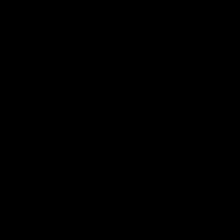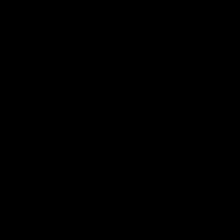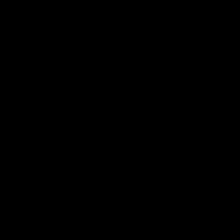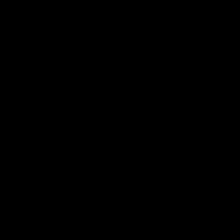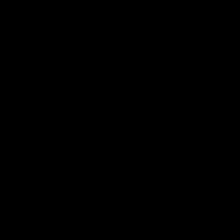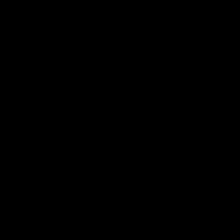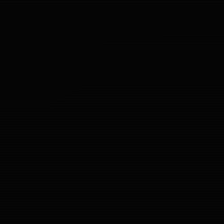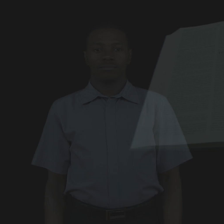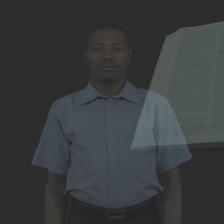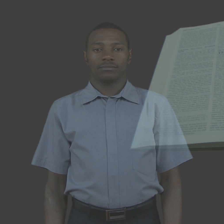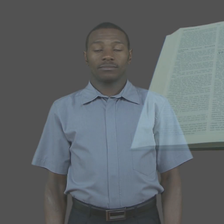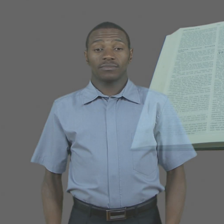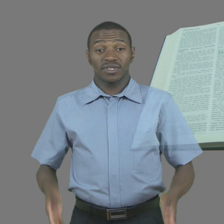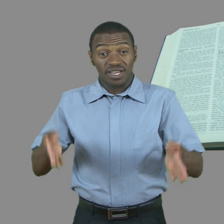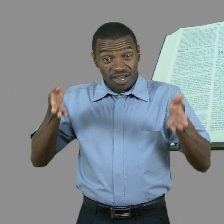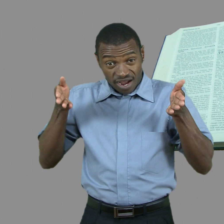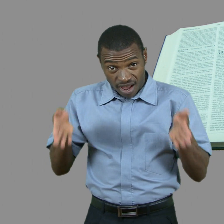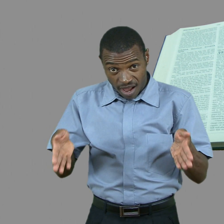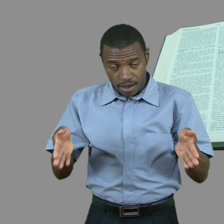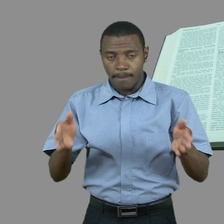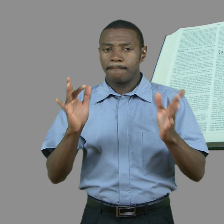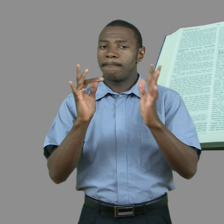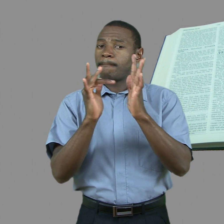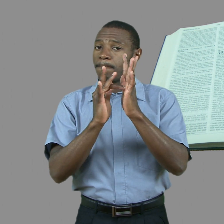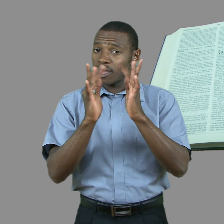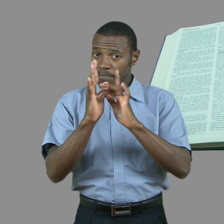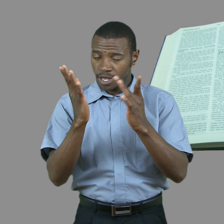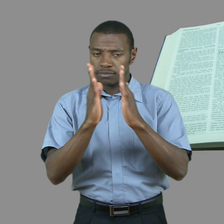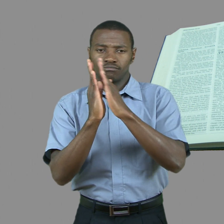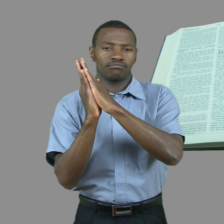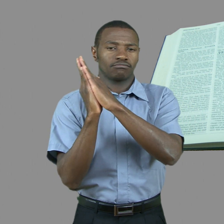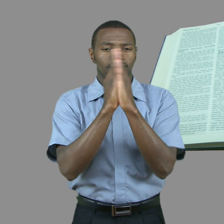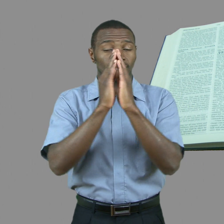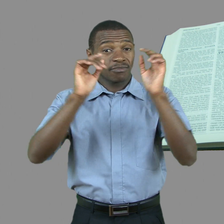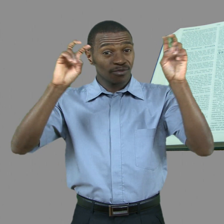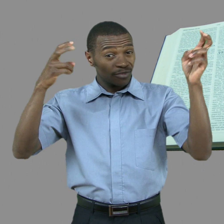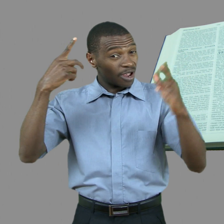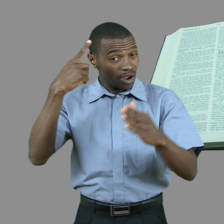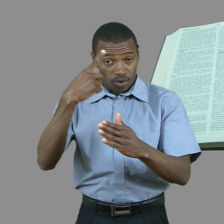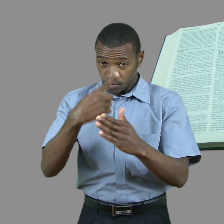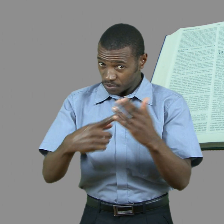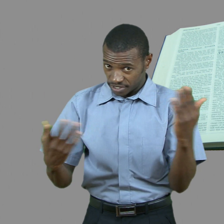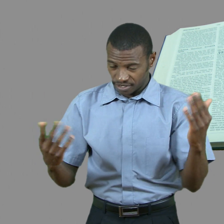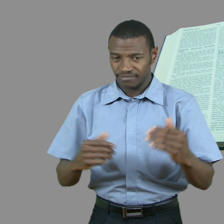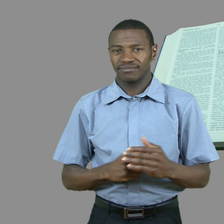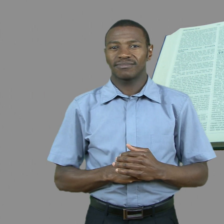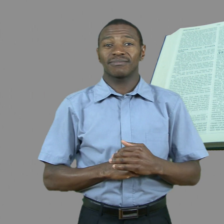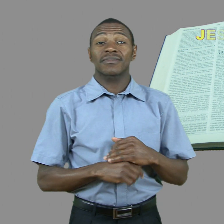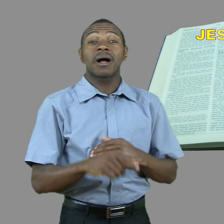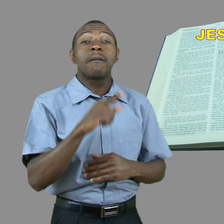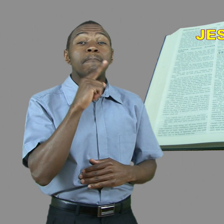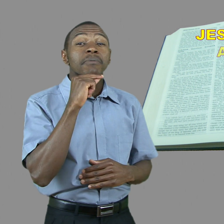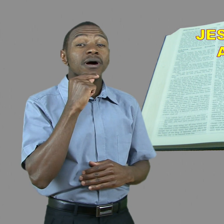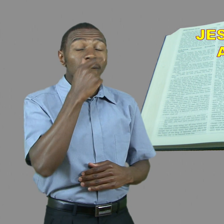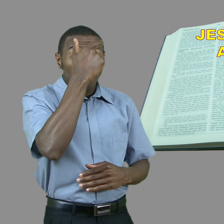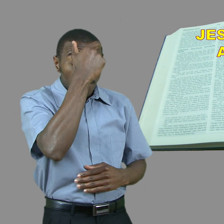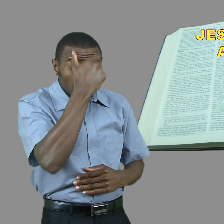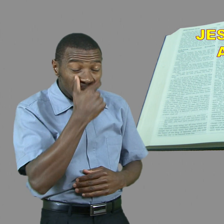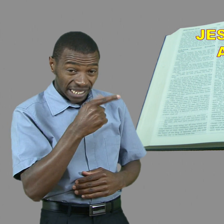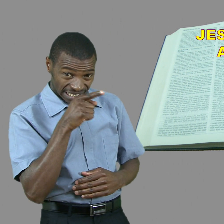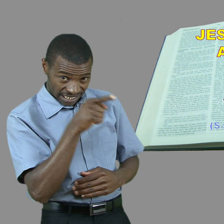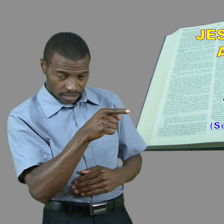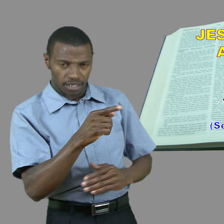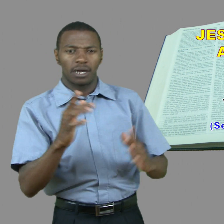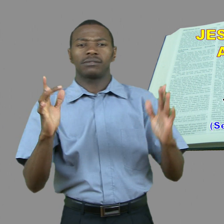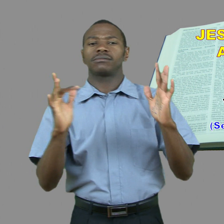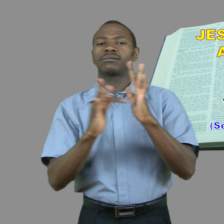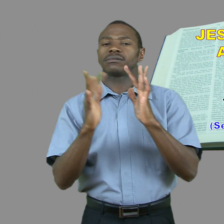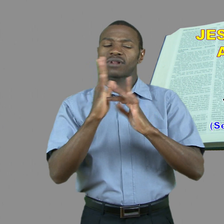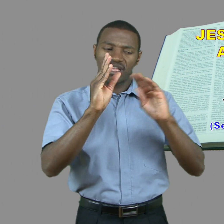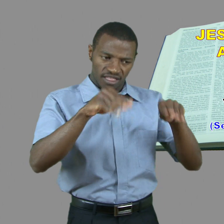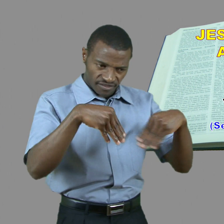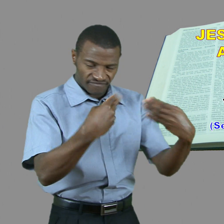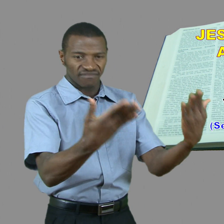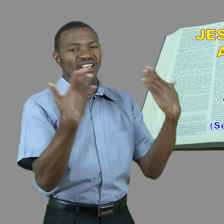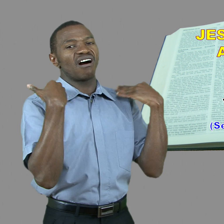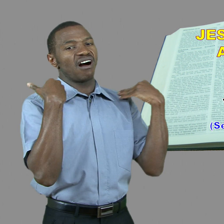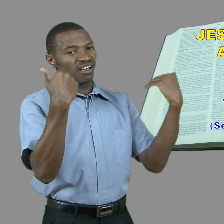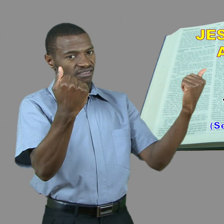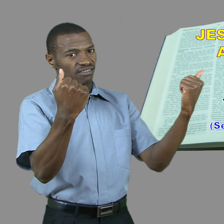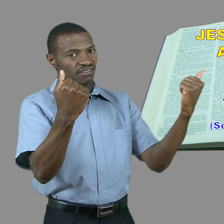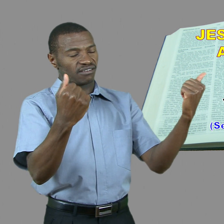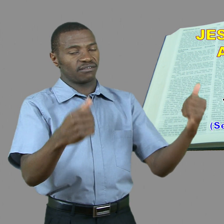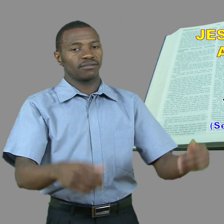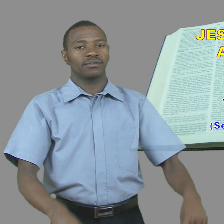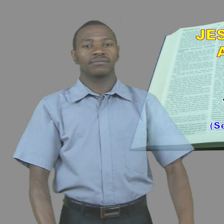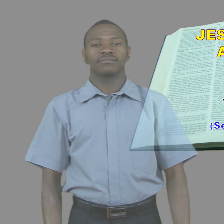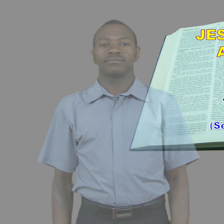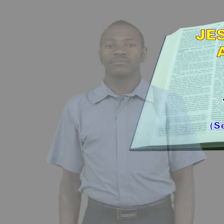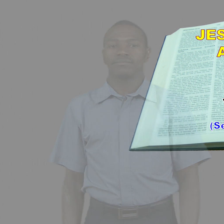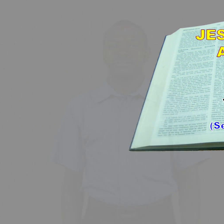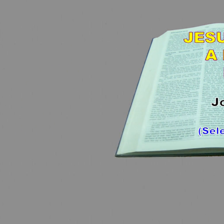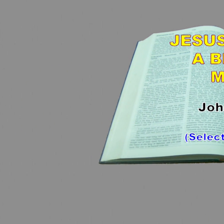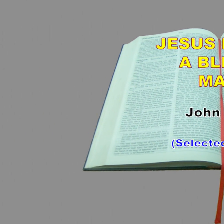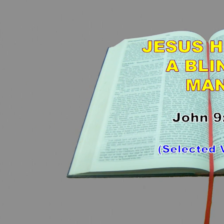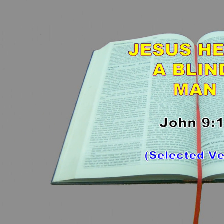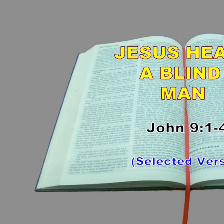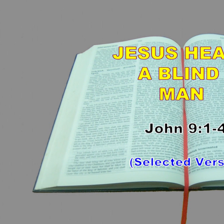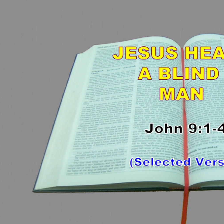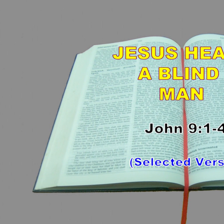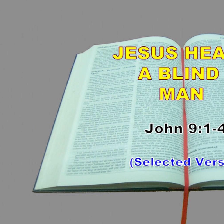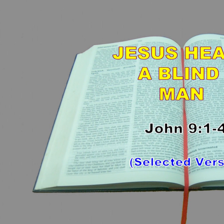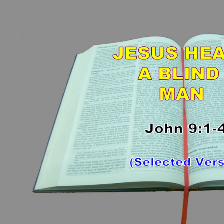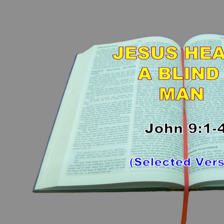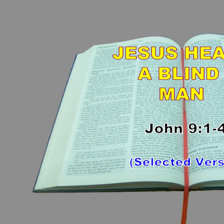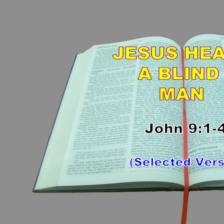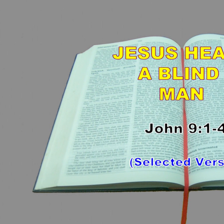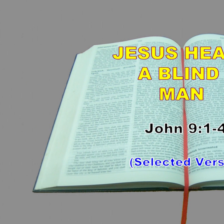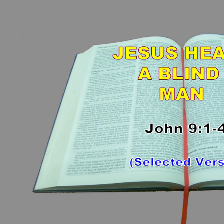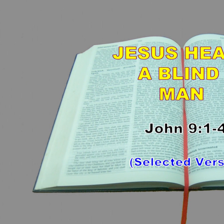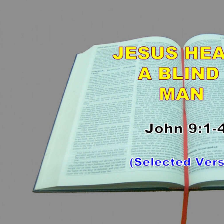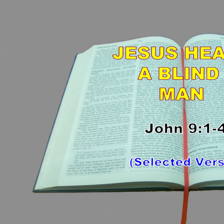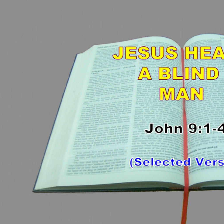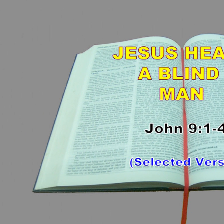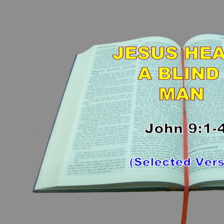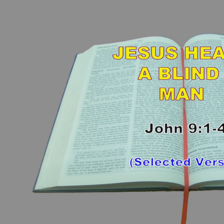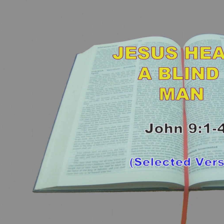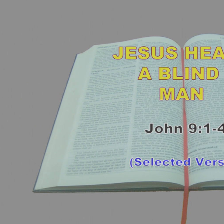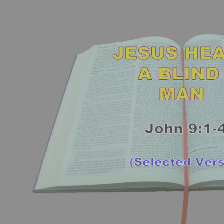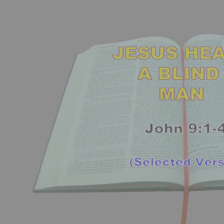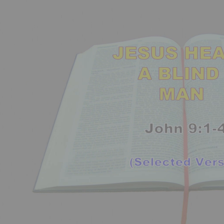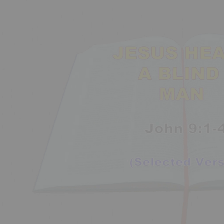Jesus heals blind man